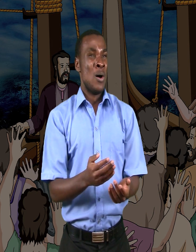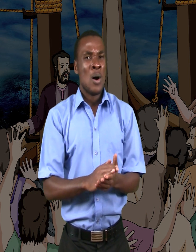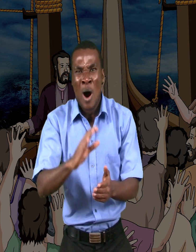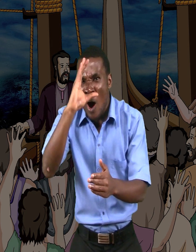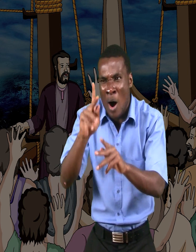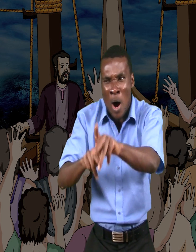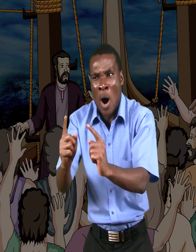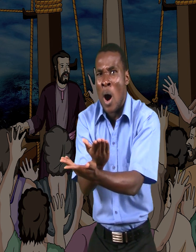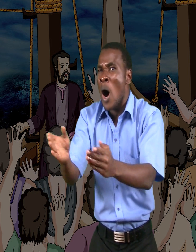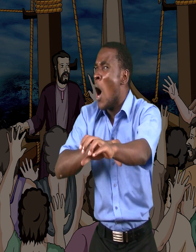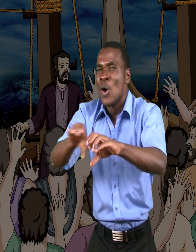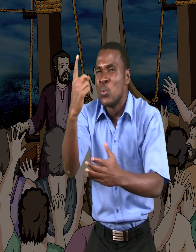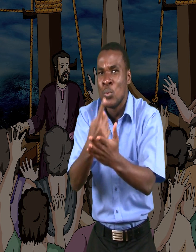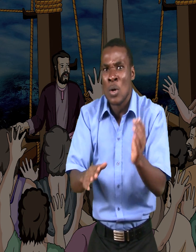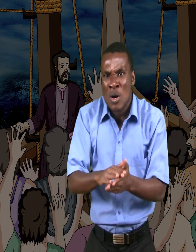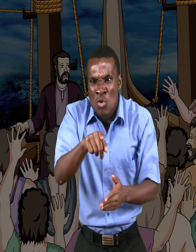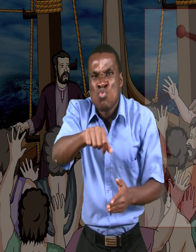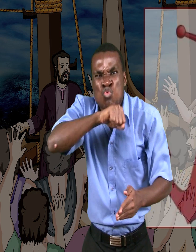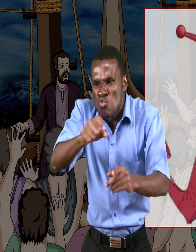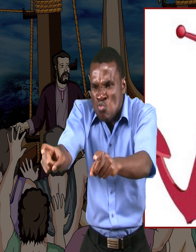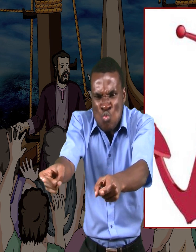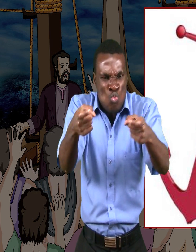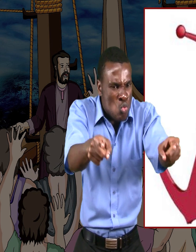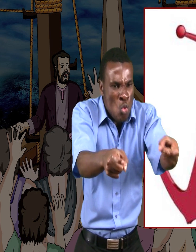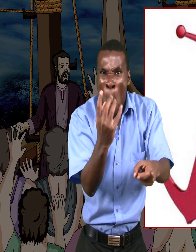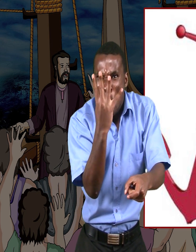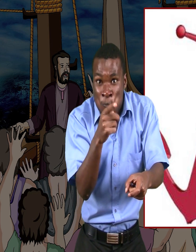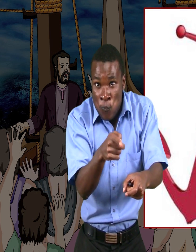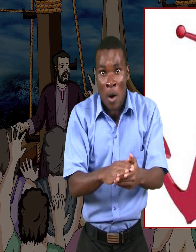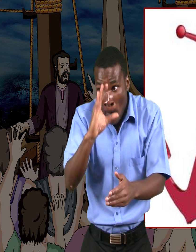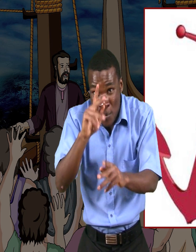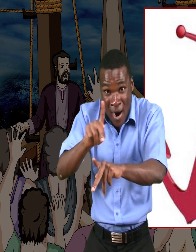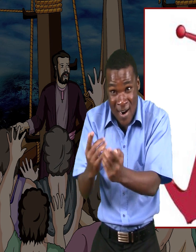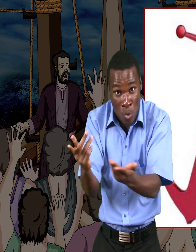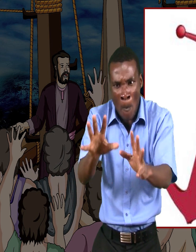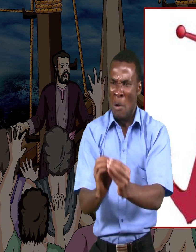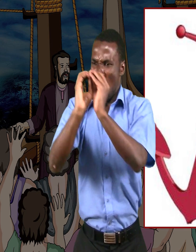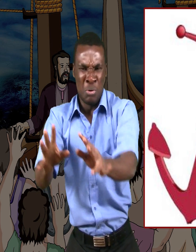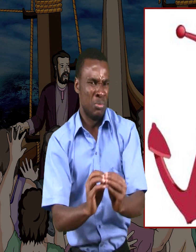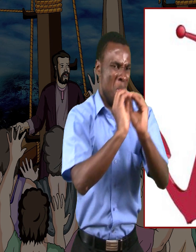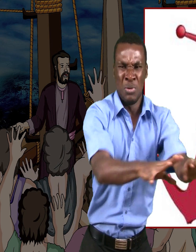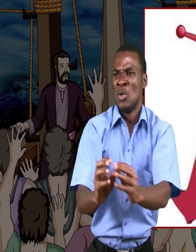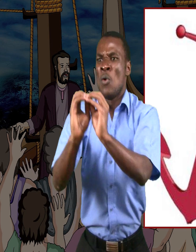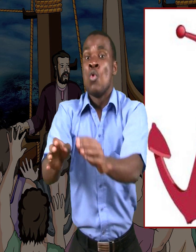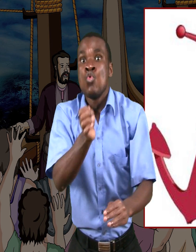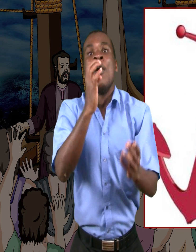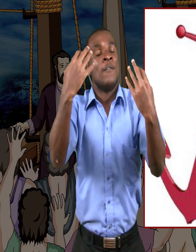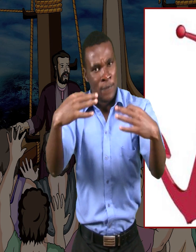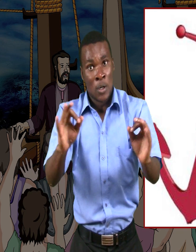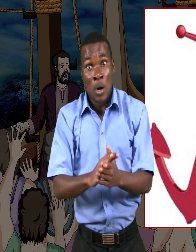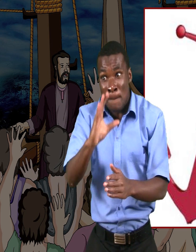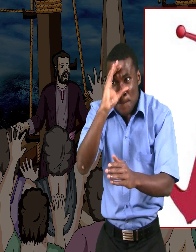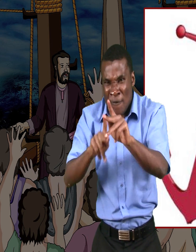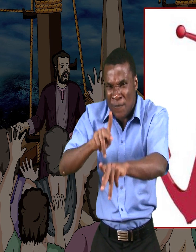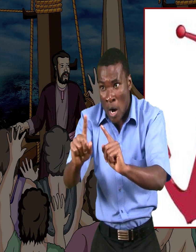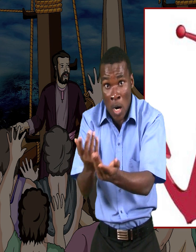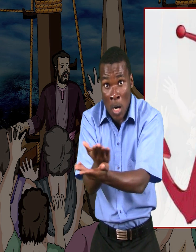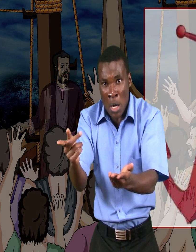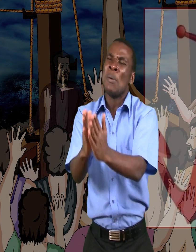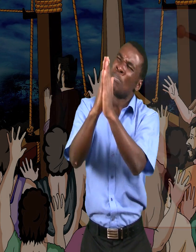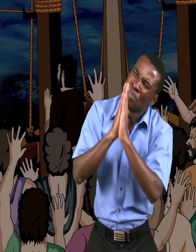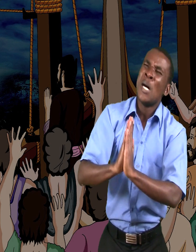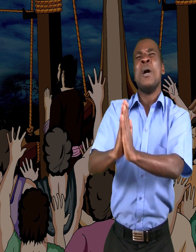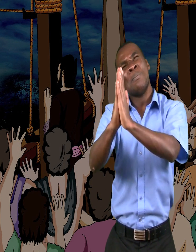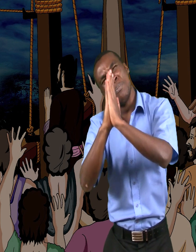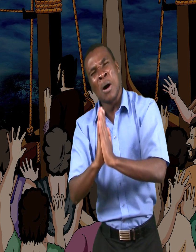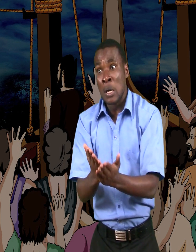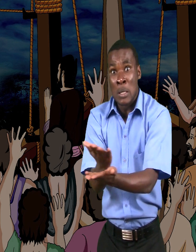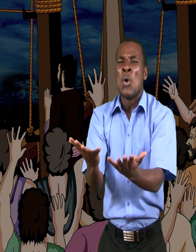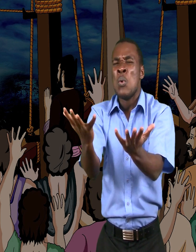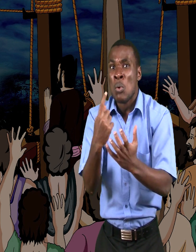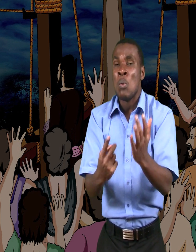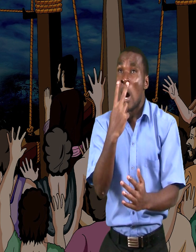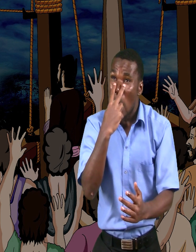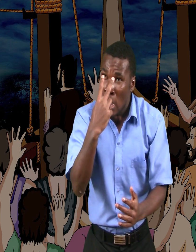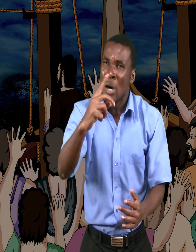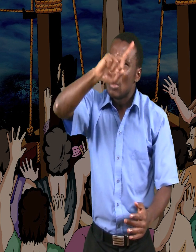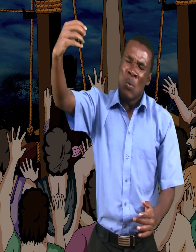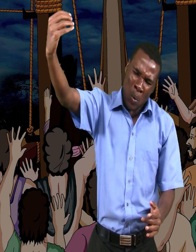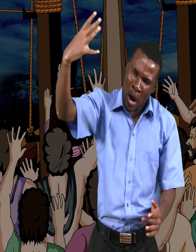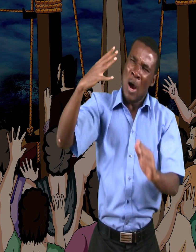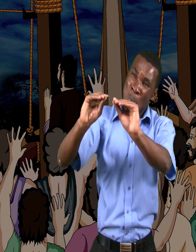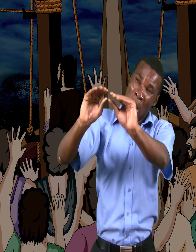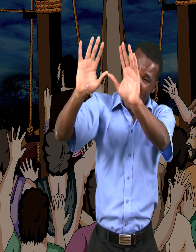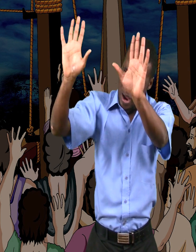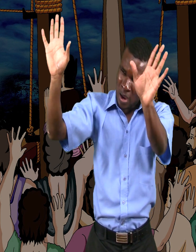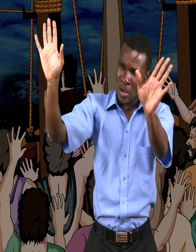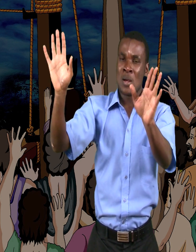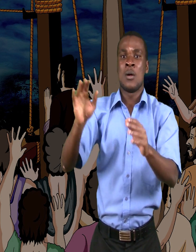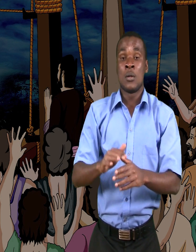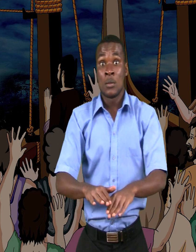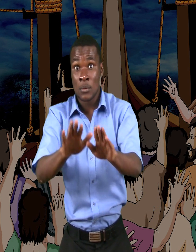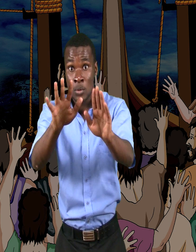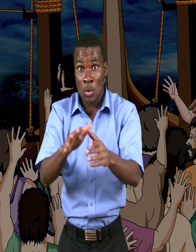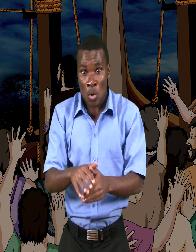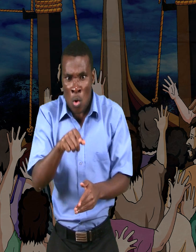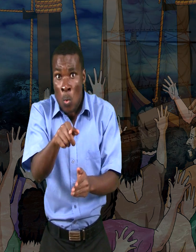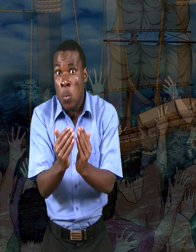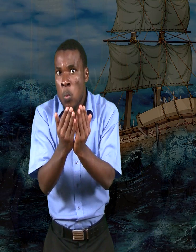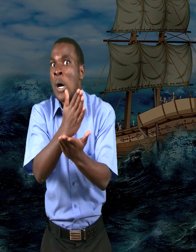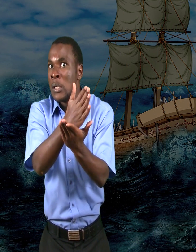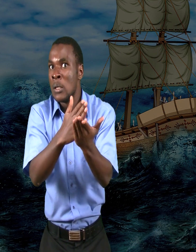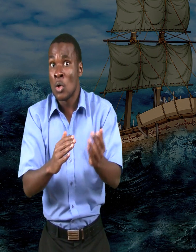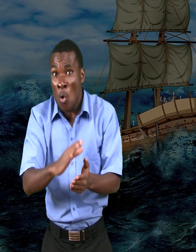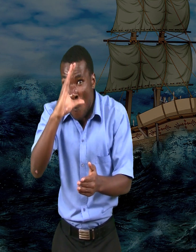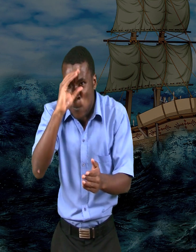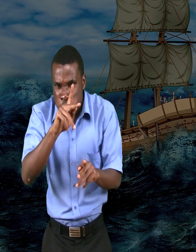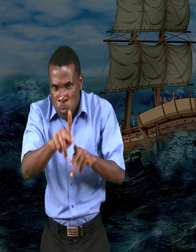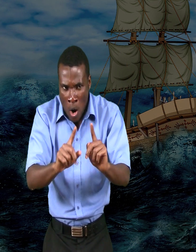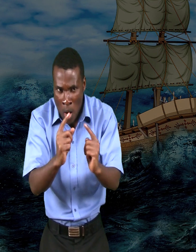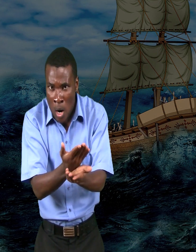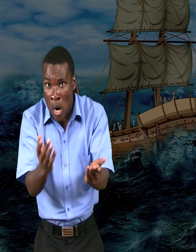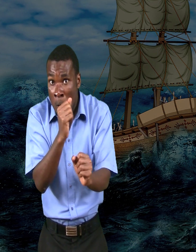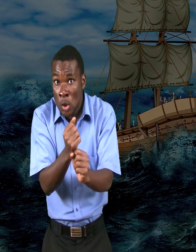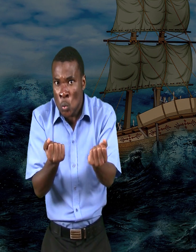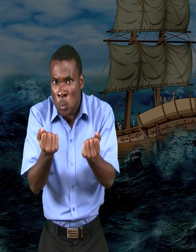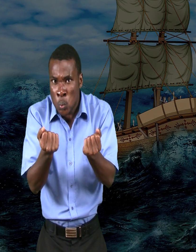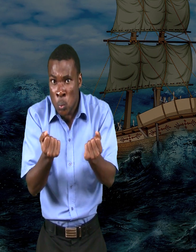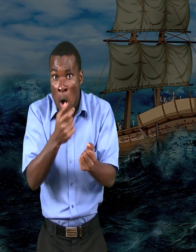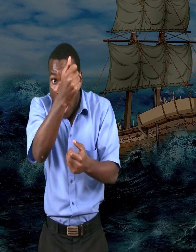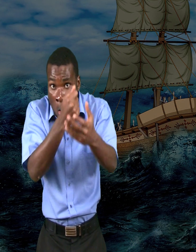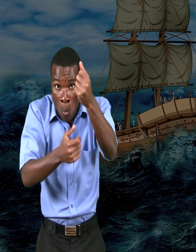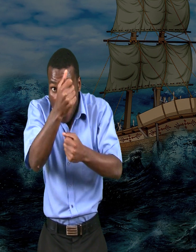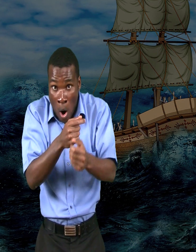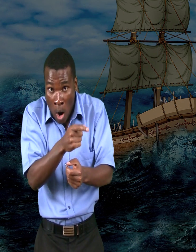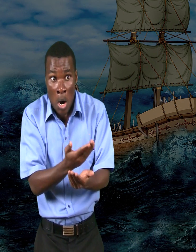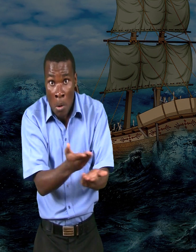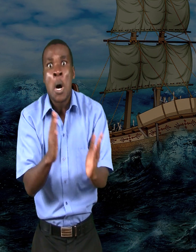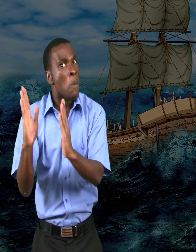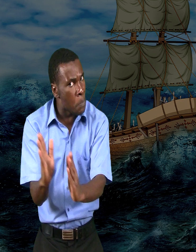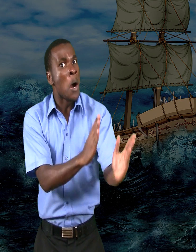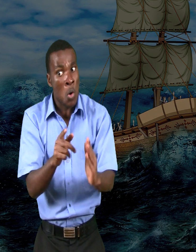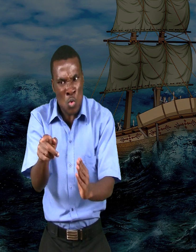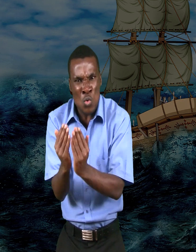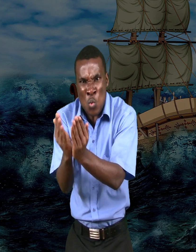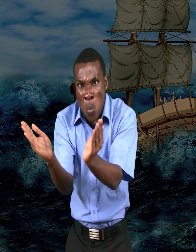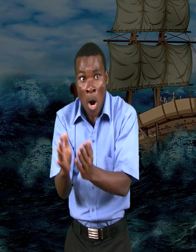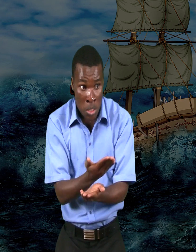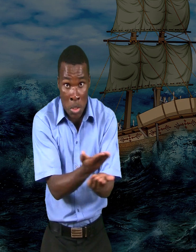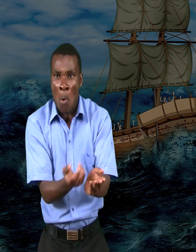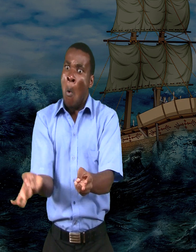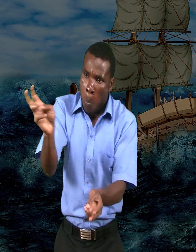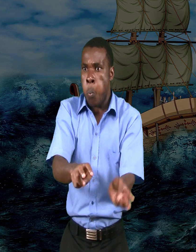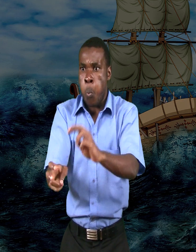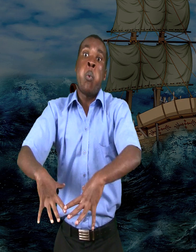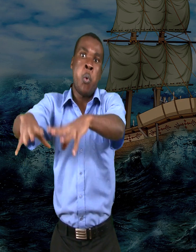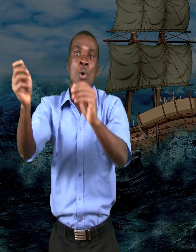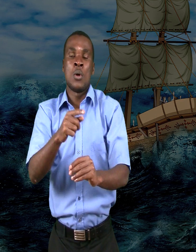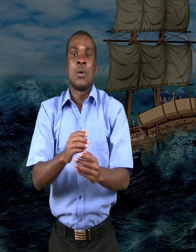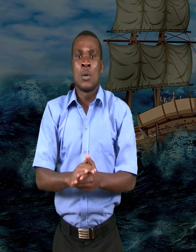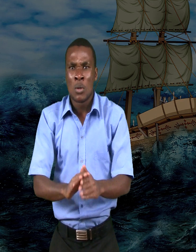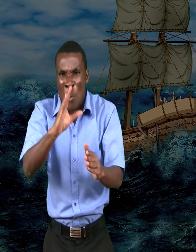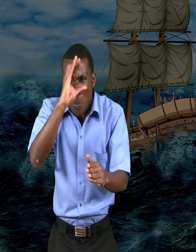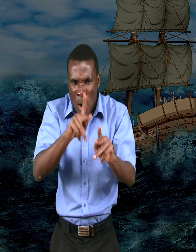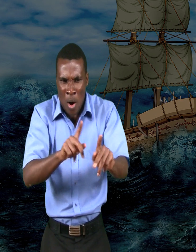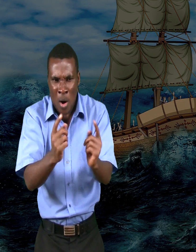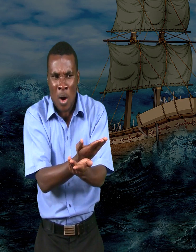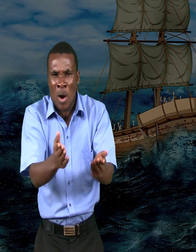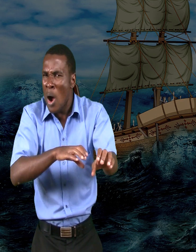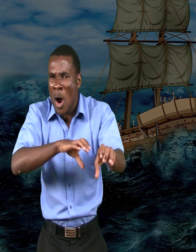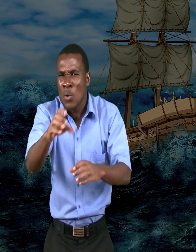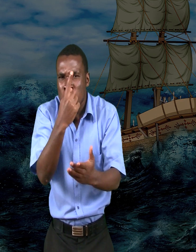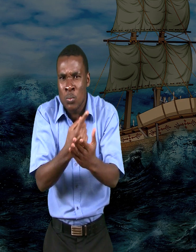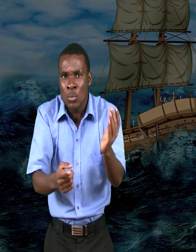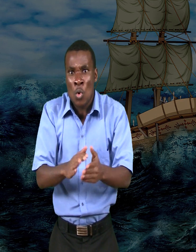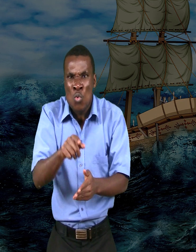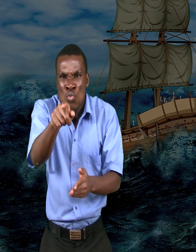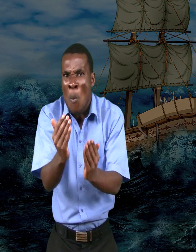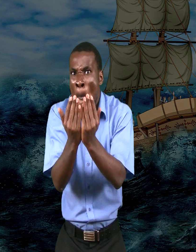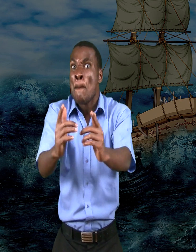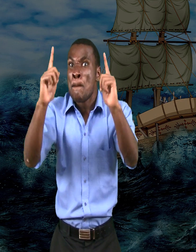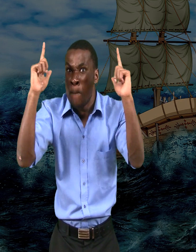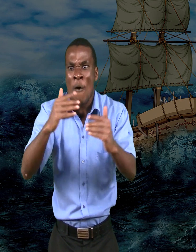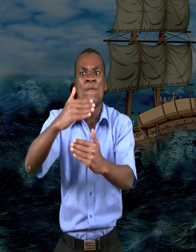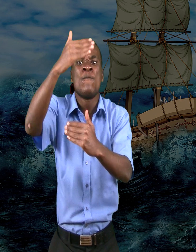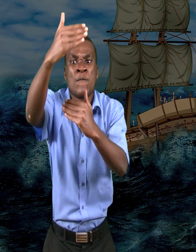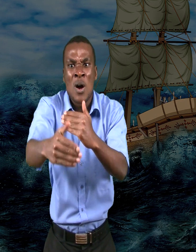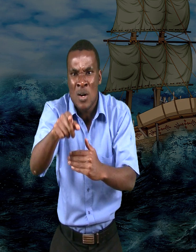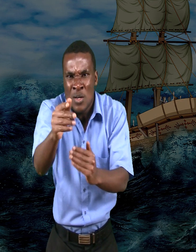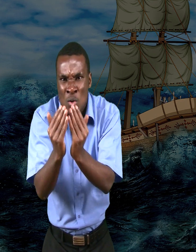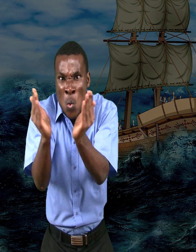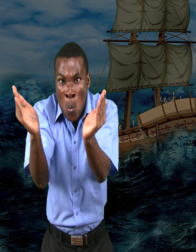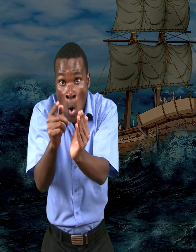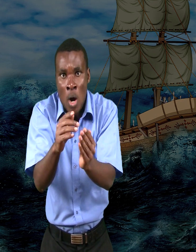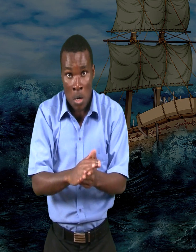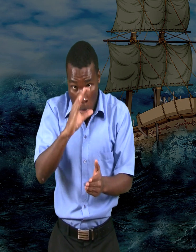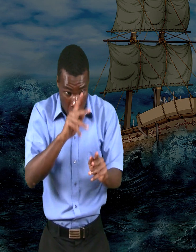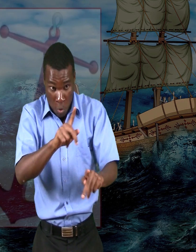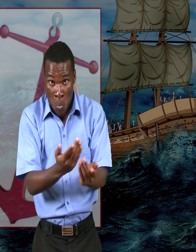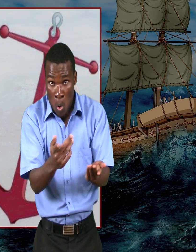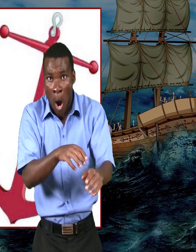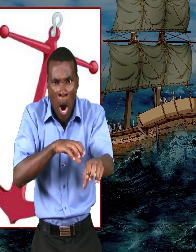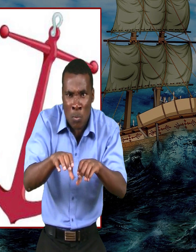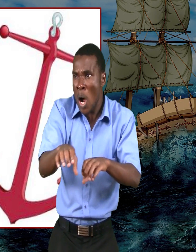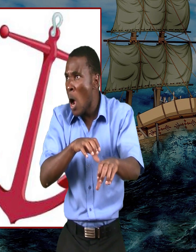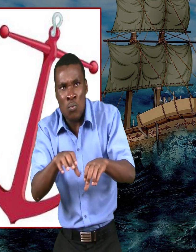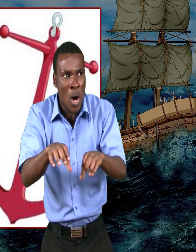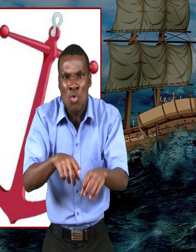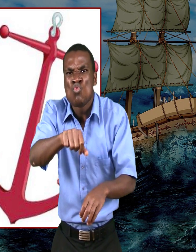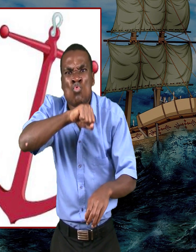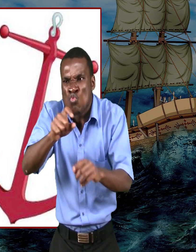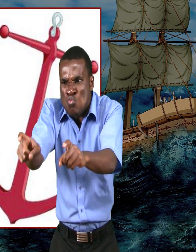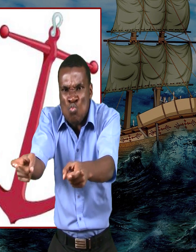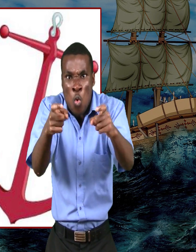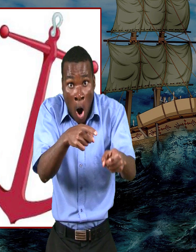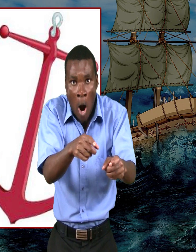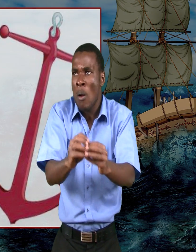Meanwhile, the sailors attempted to escape from the ship. Pretending to lower anchors from the bow, they let the lifeboat down into the sea.